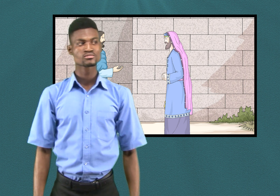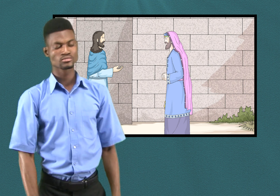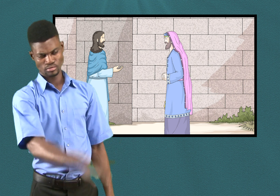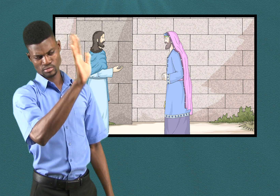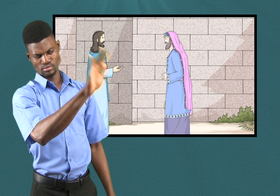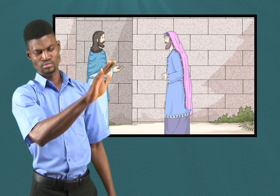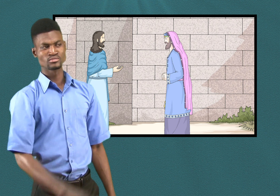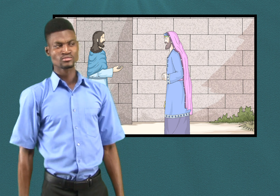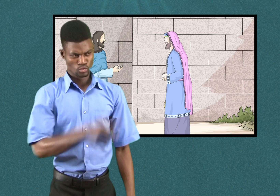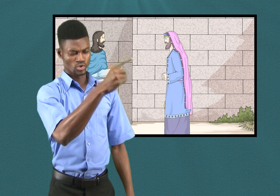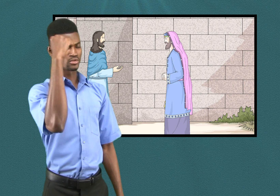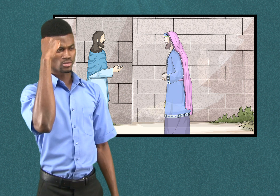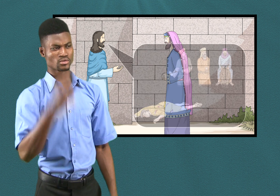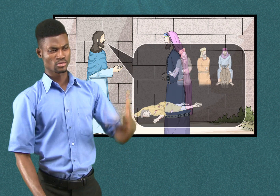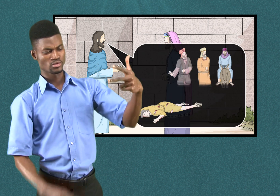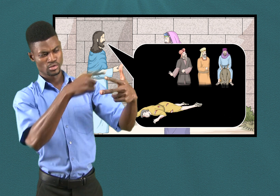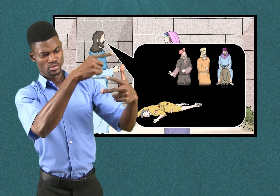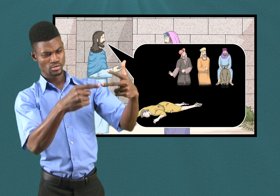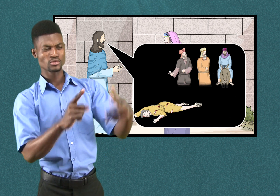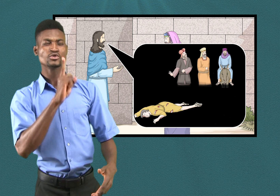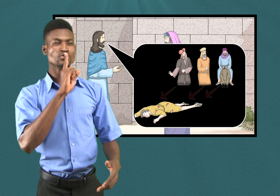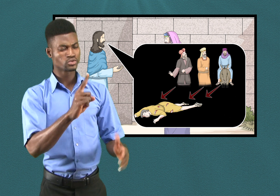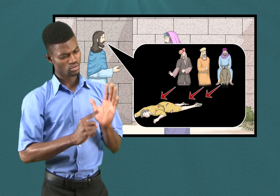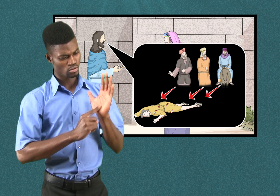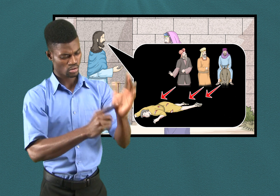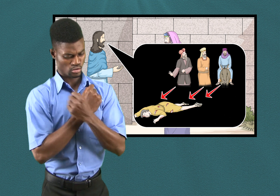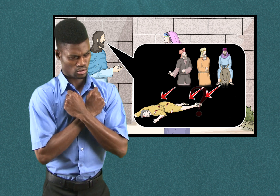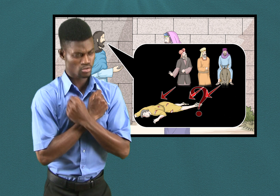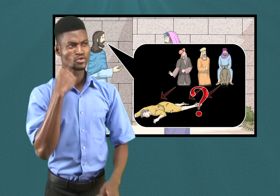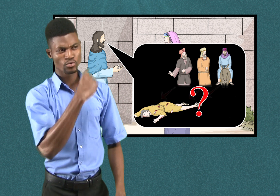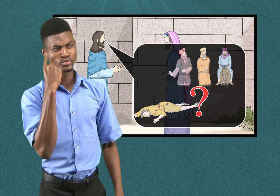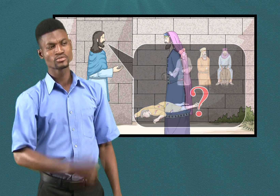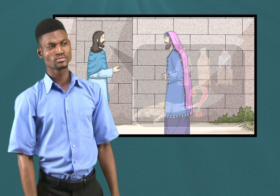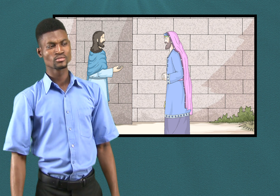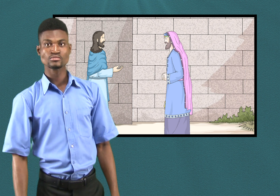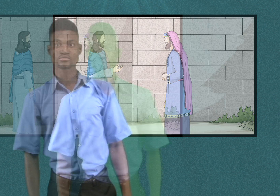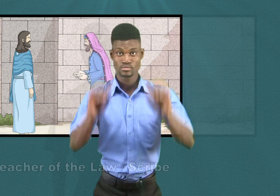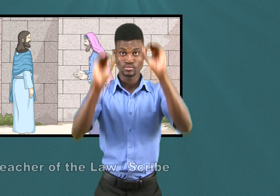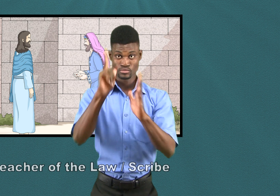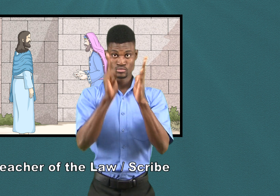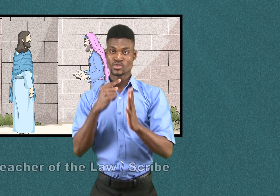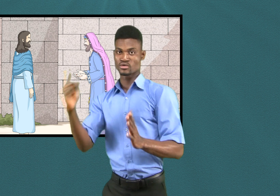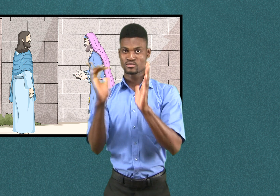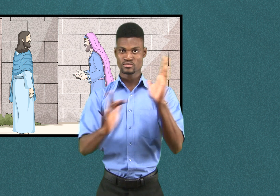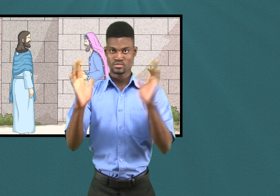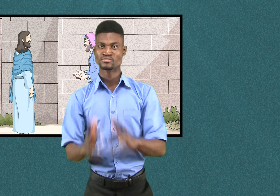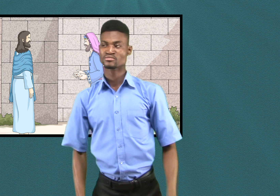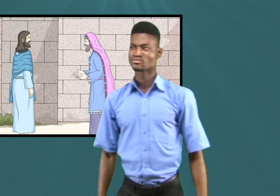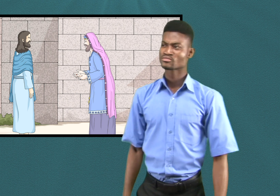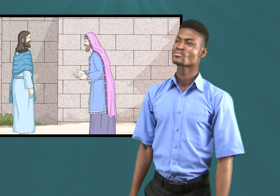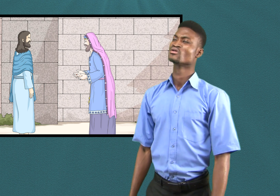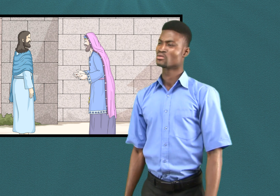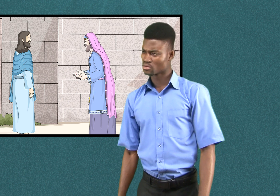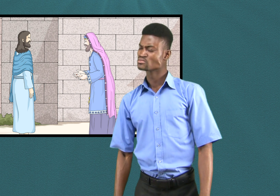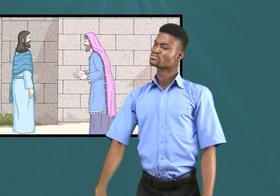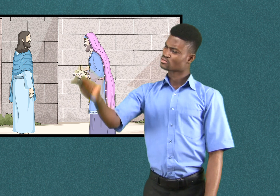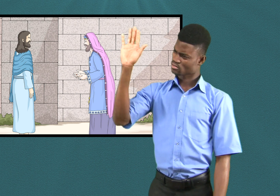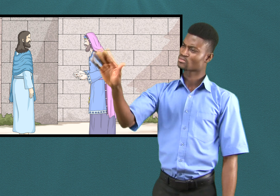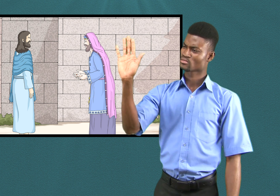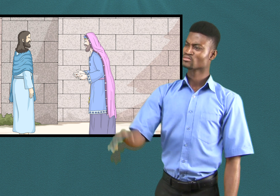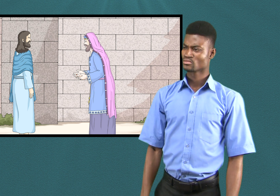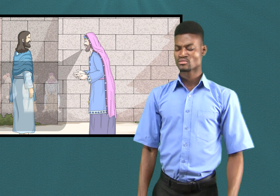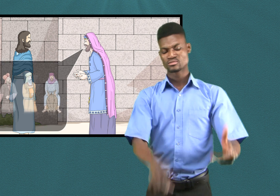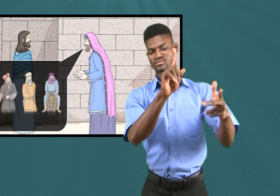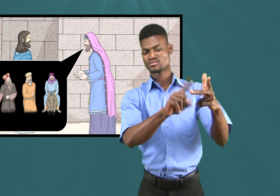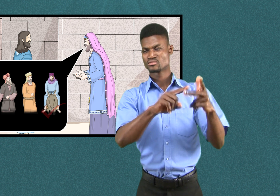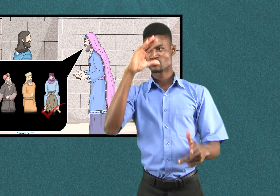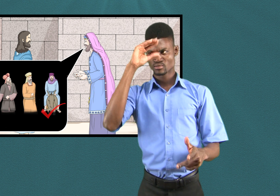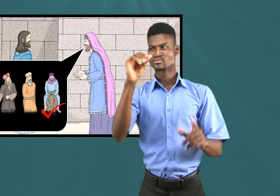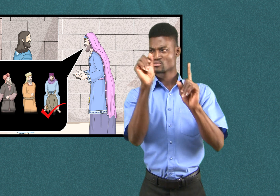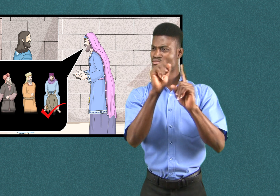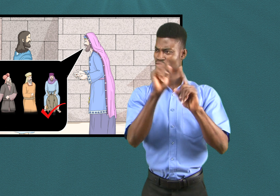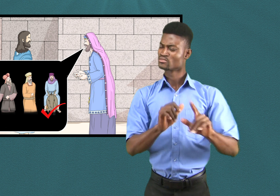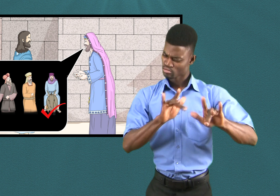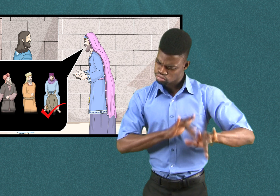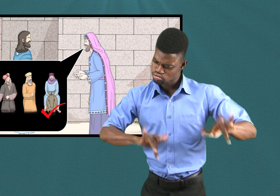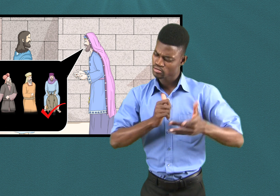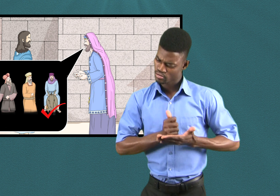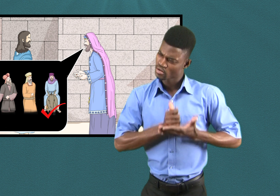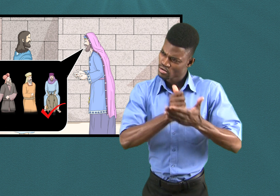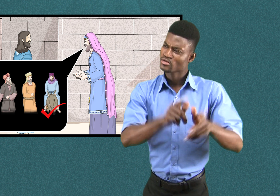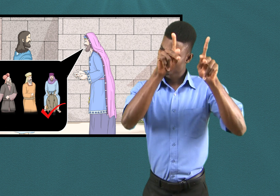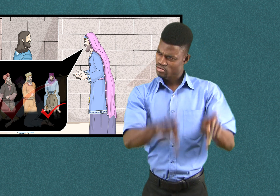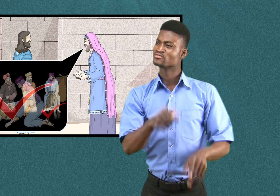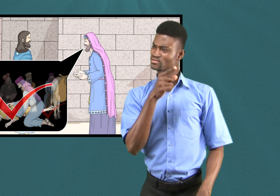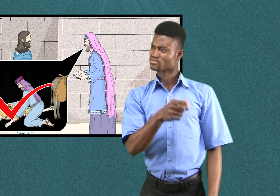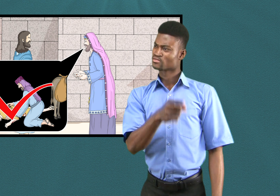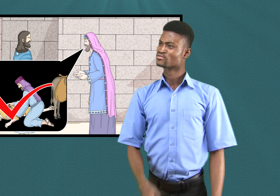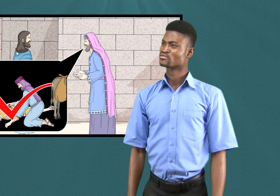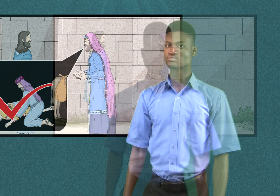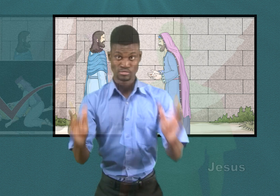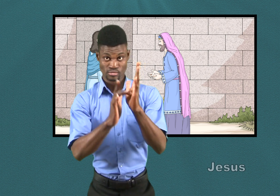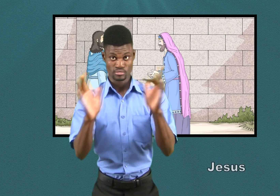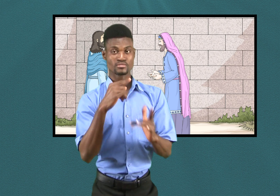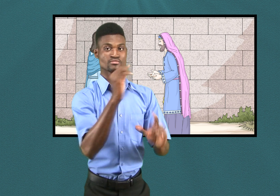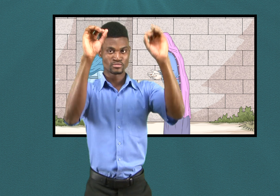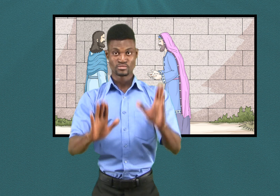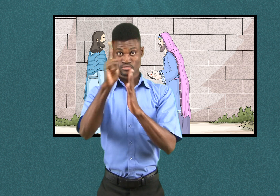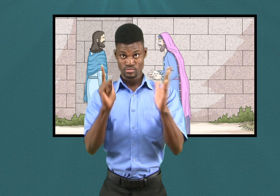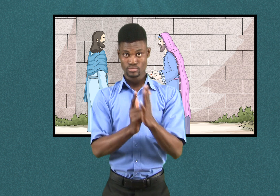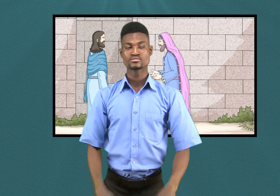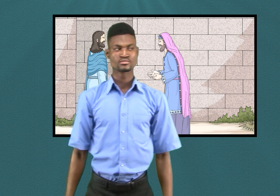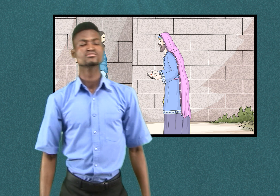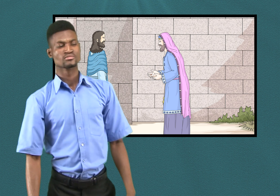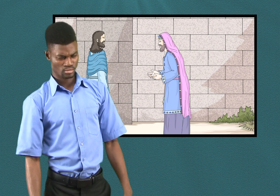Which of these three do you think was a neighbor to the man who fell into the hands of robbers?” “The one who showed him mercy,” replied the expert in the law.